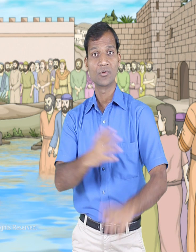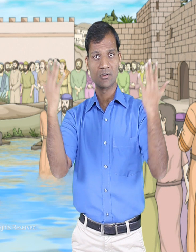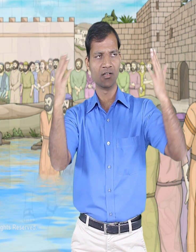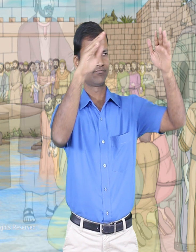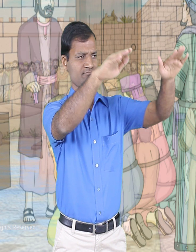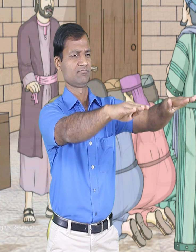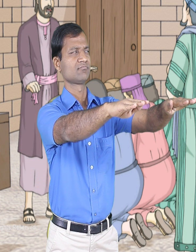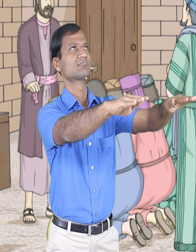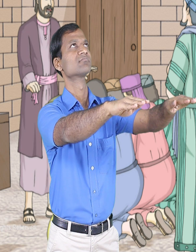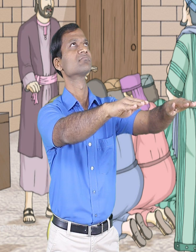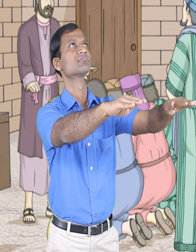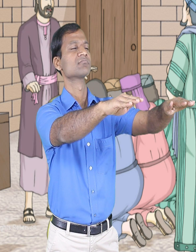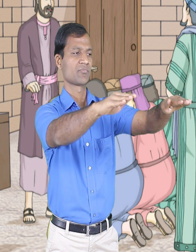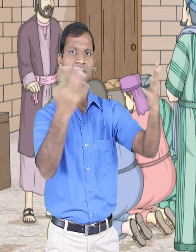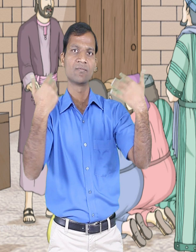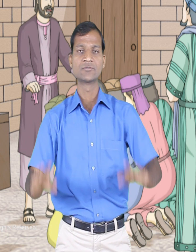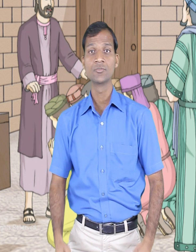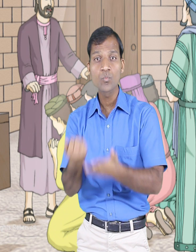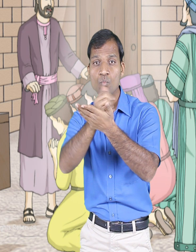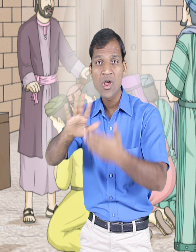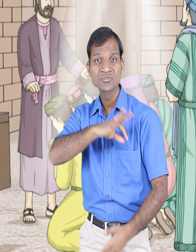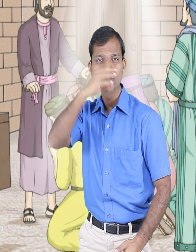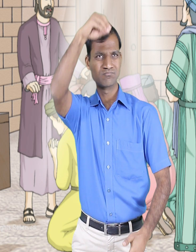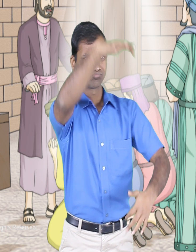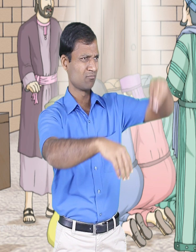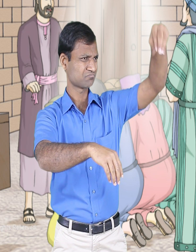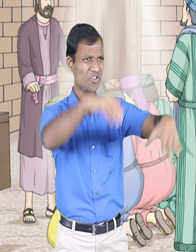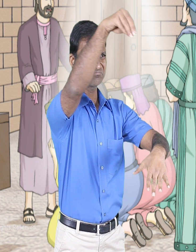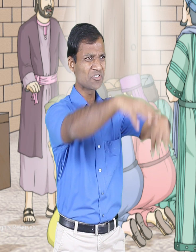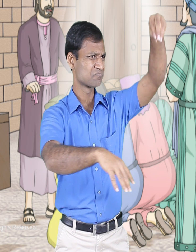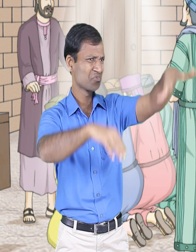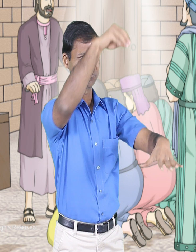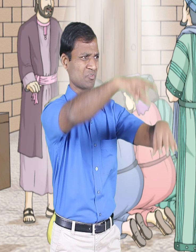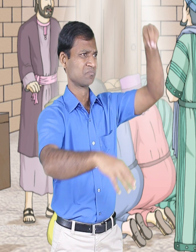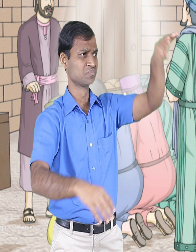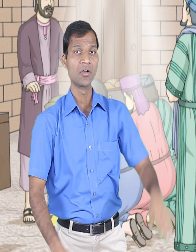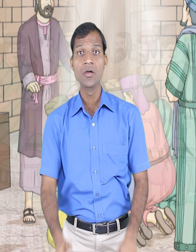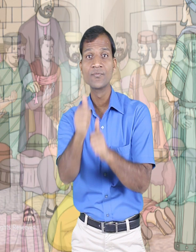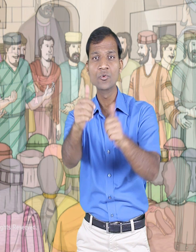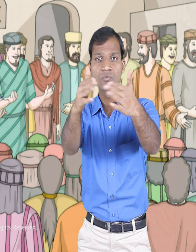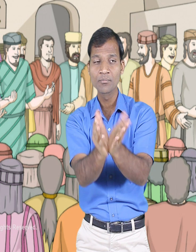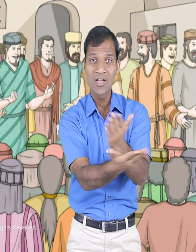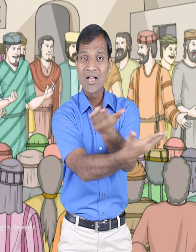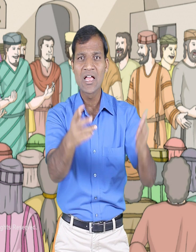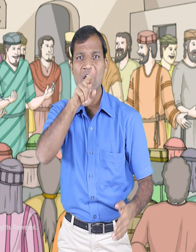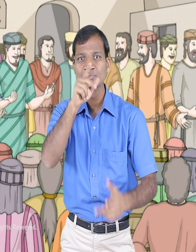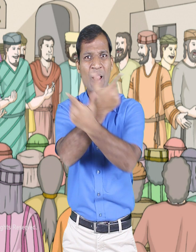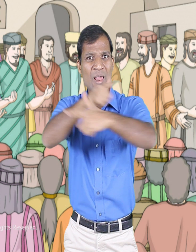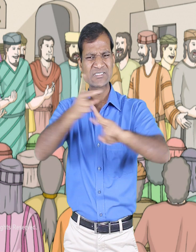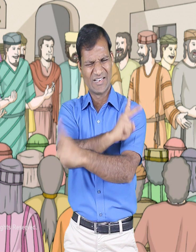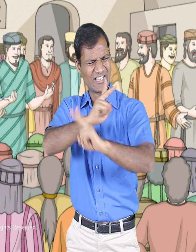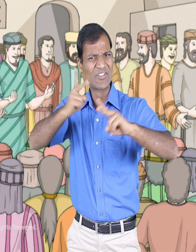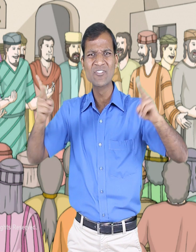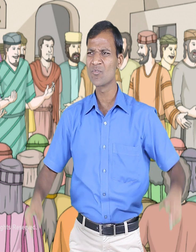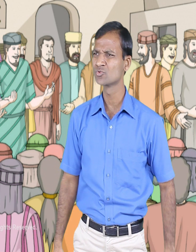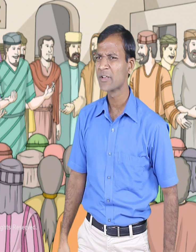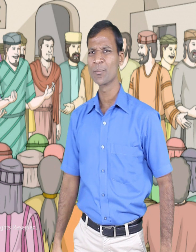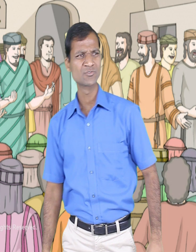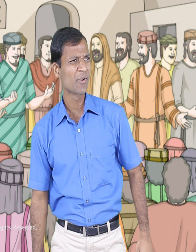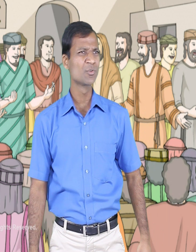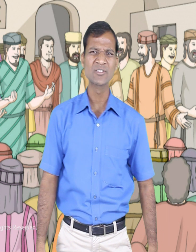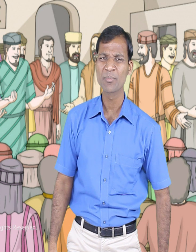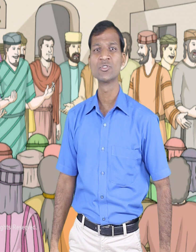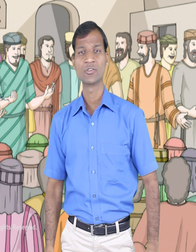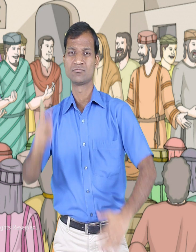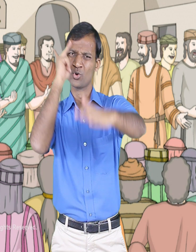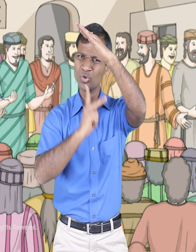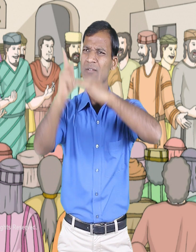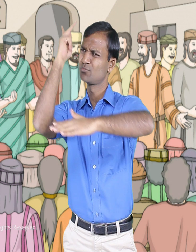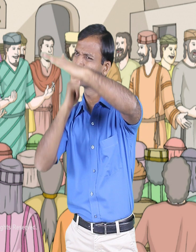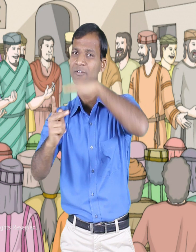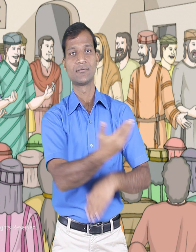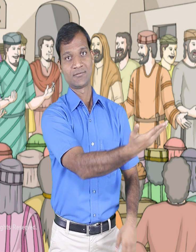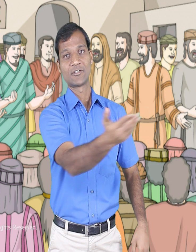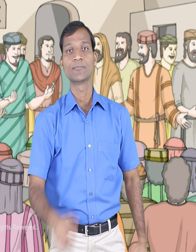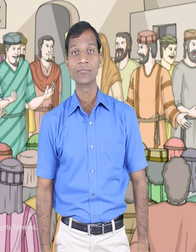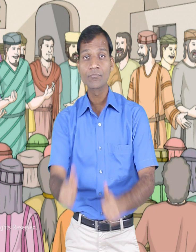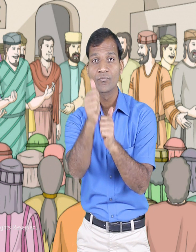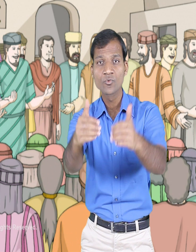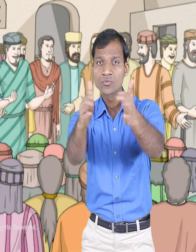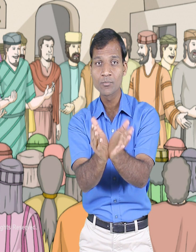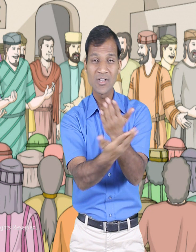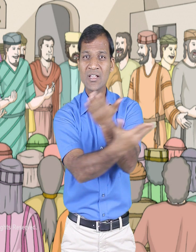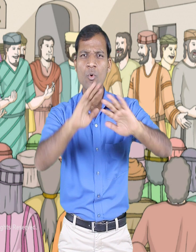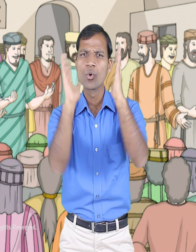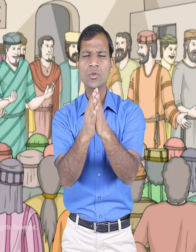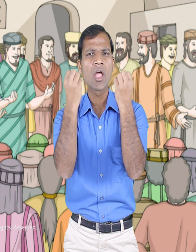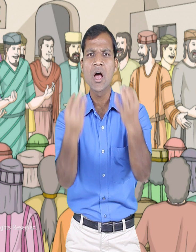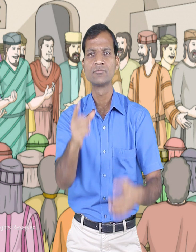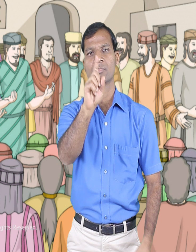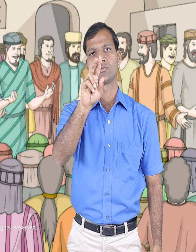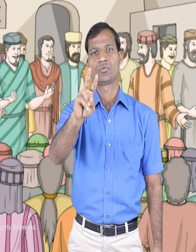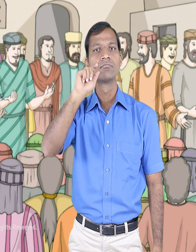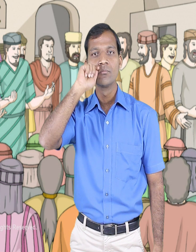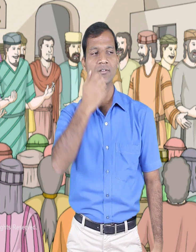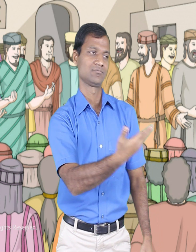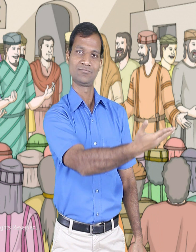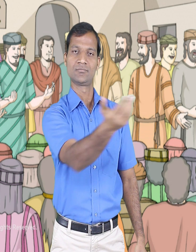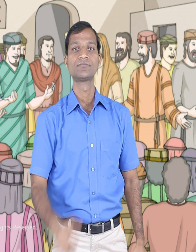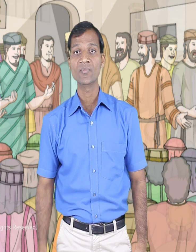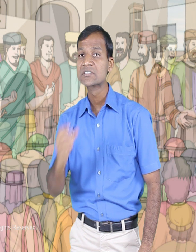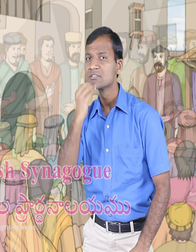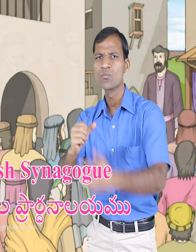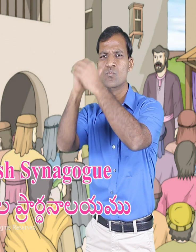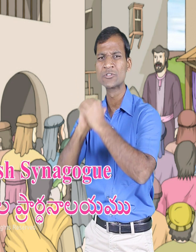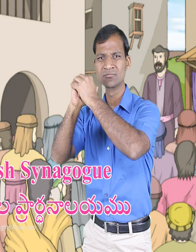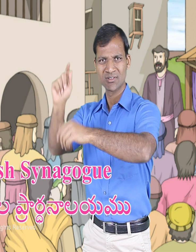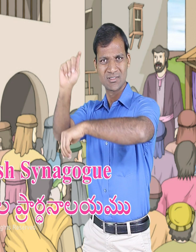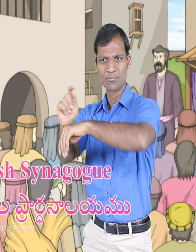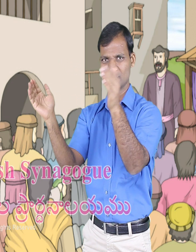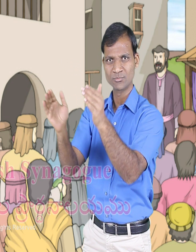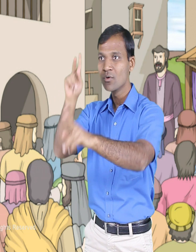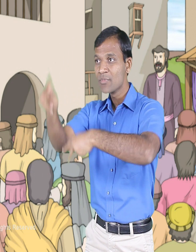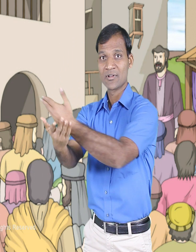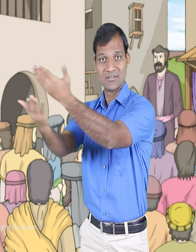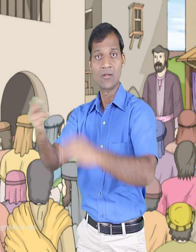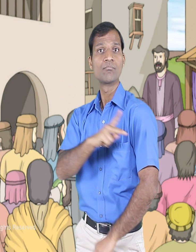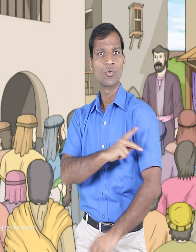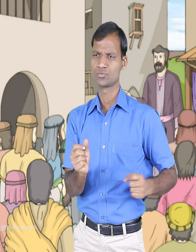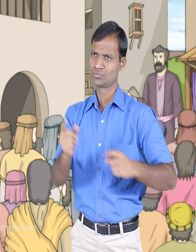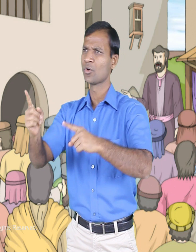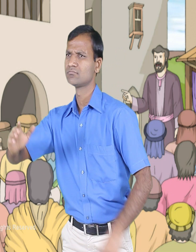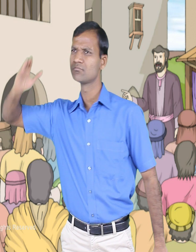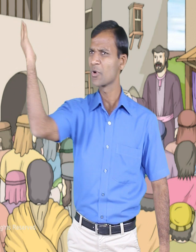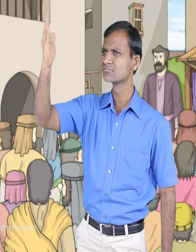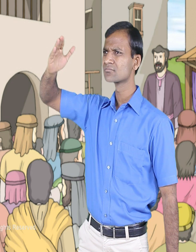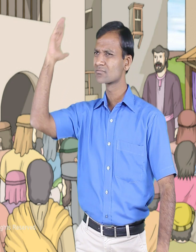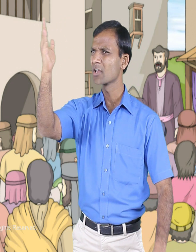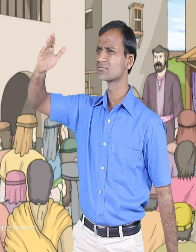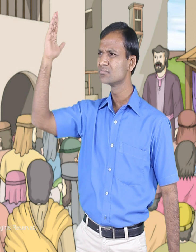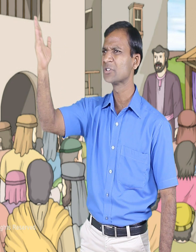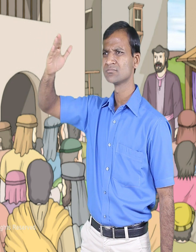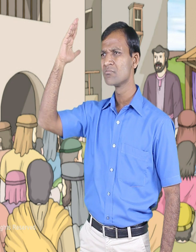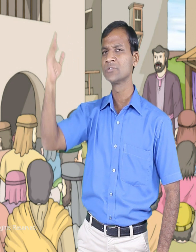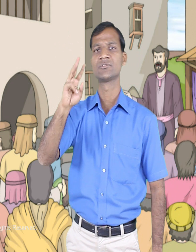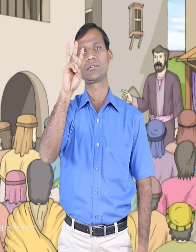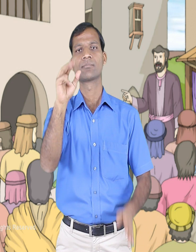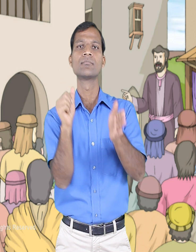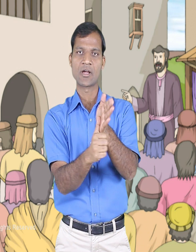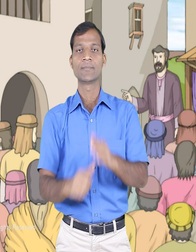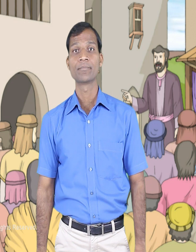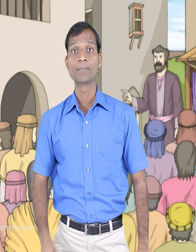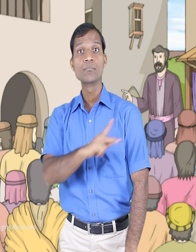And when Paul laid his hands on them, the Holy Spirit came upon them, and they spoke in tongues and prophesied. There were about twelve men in all.